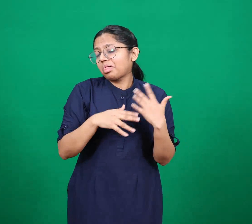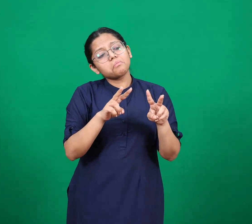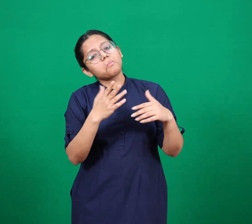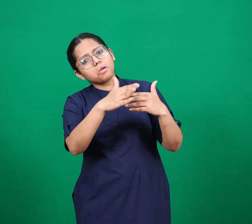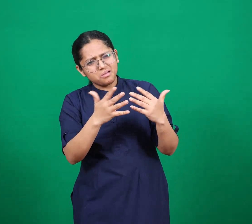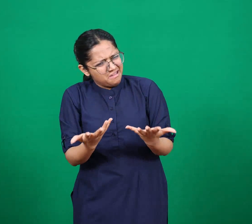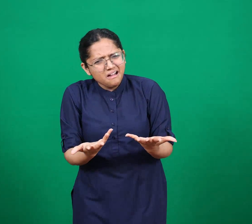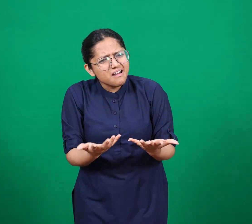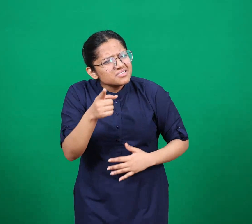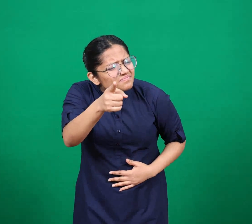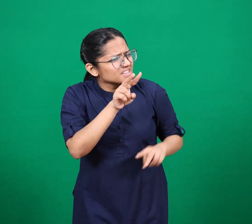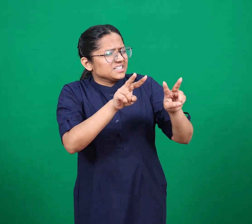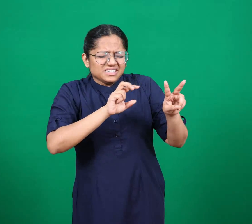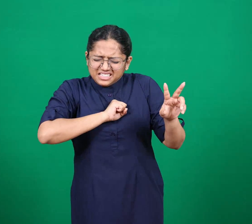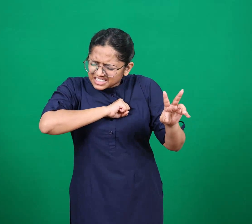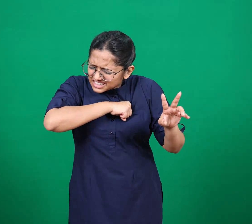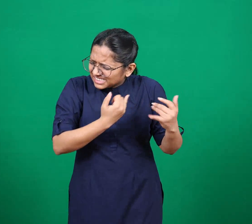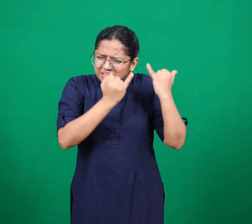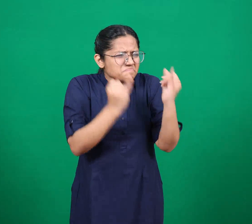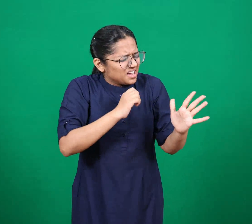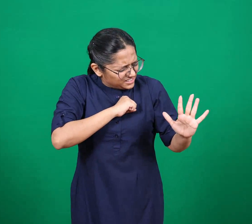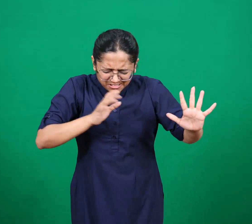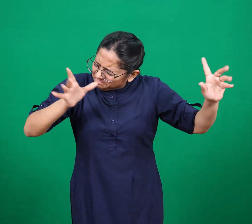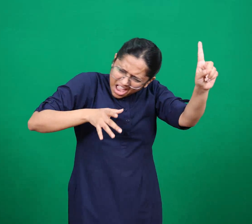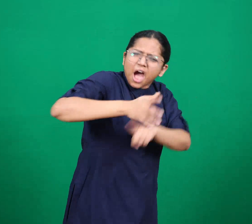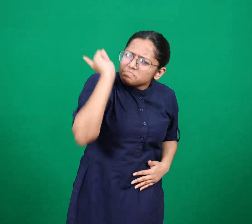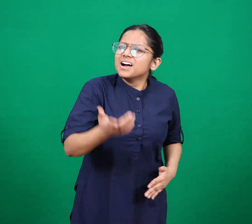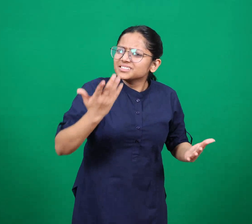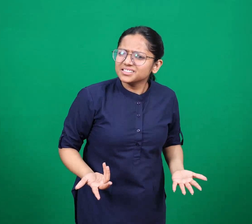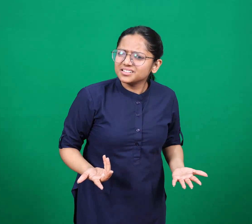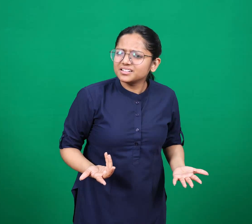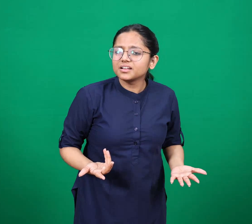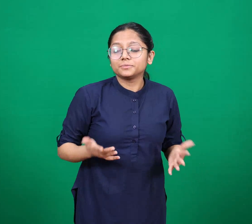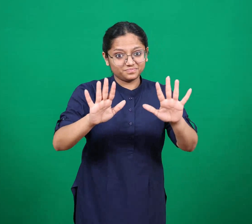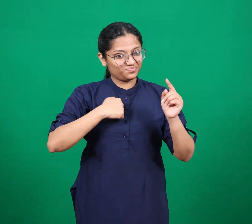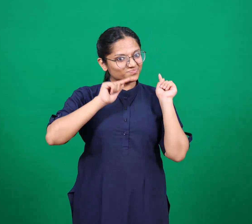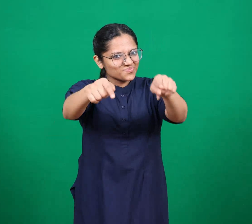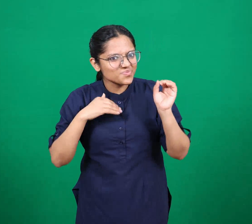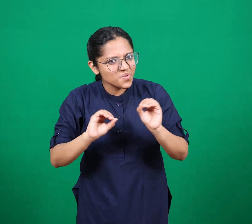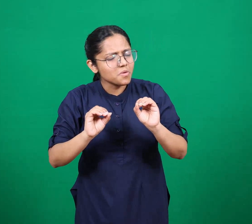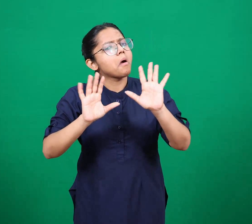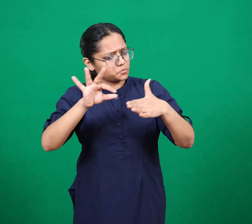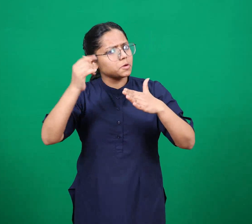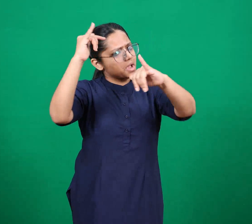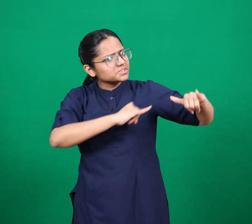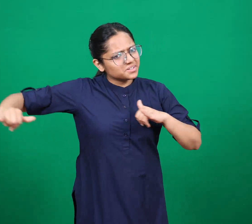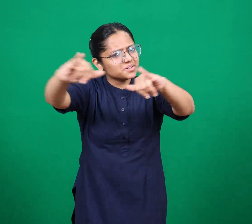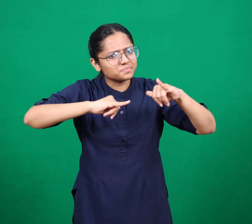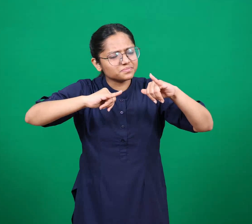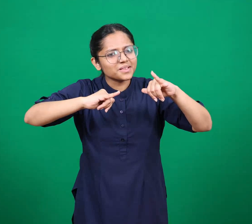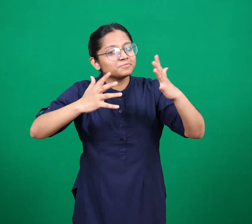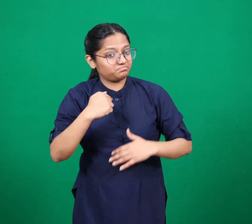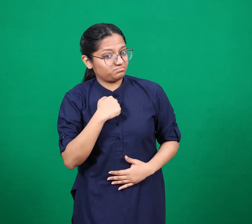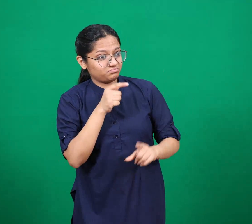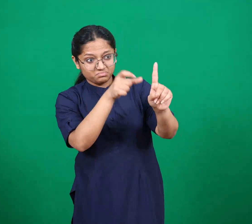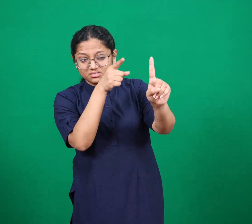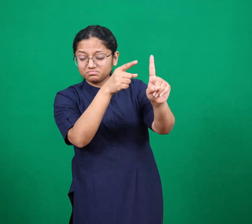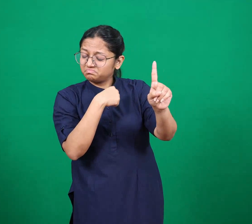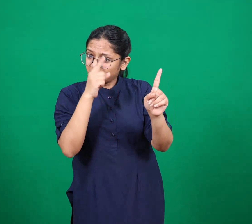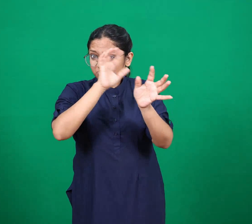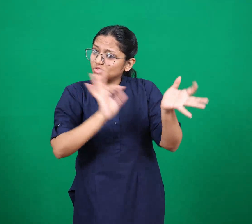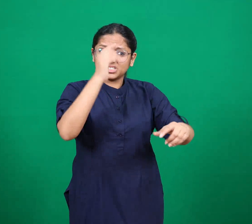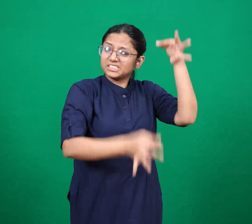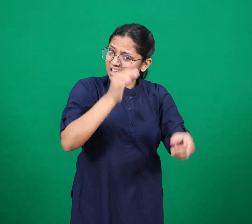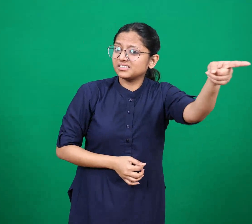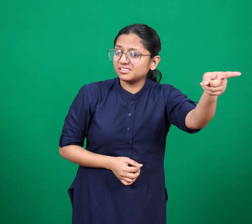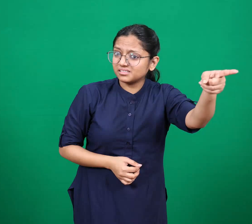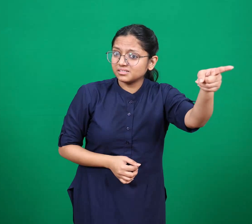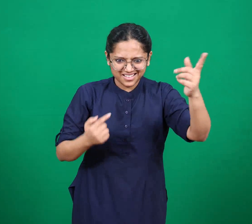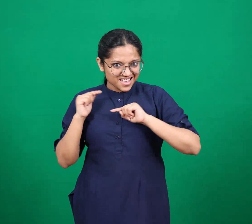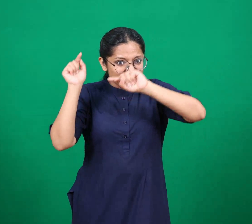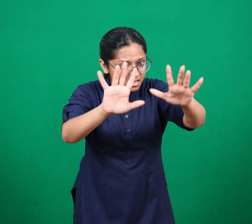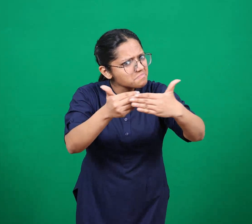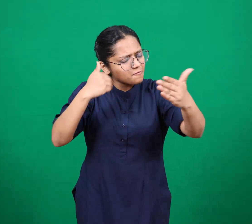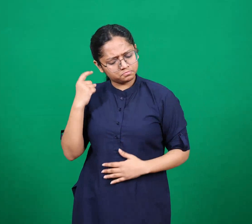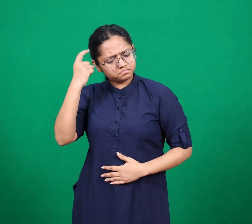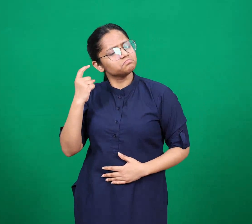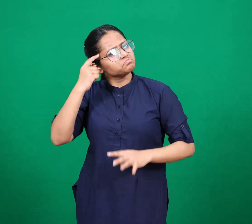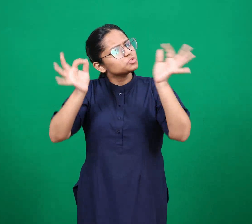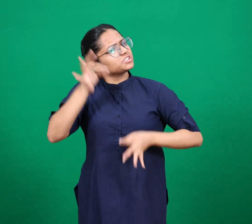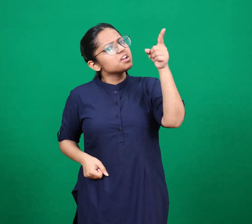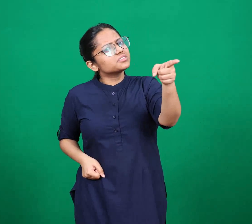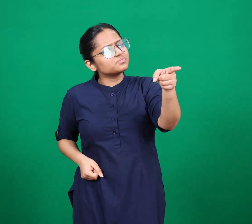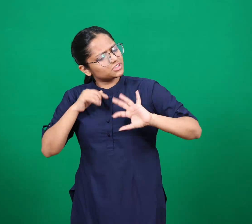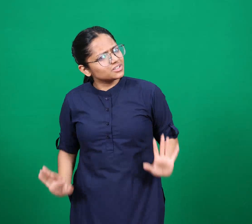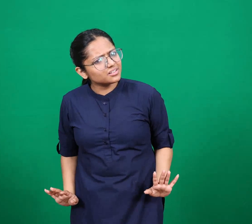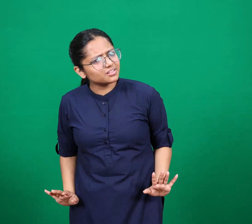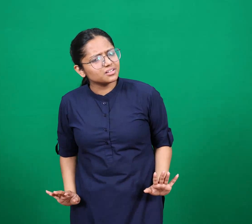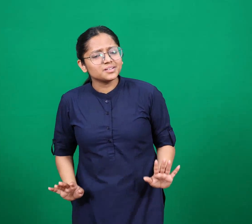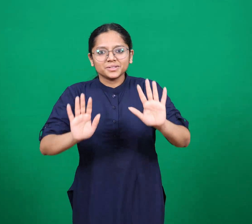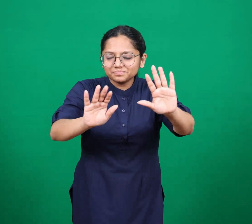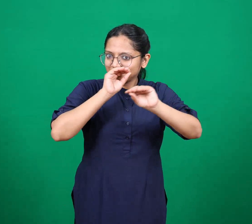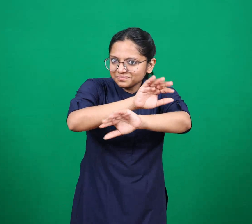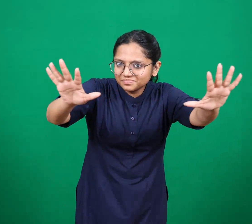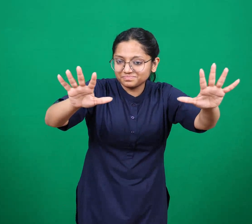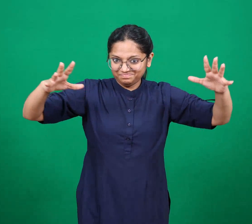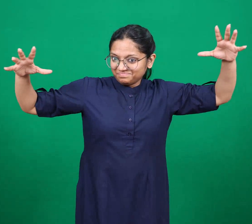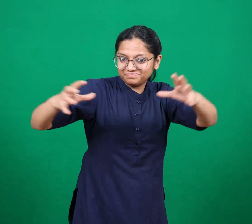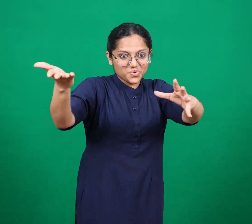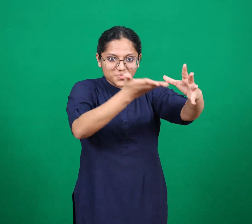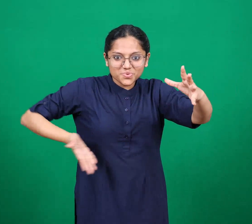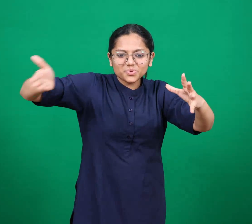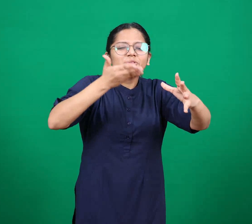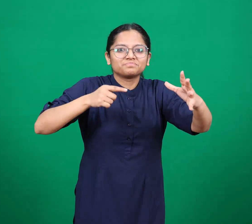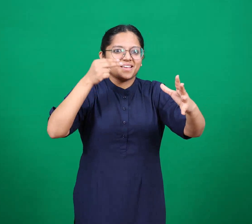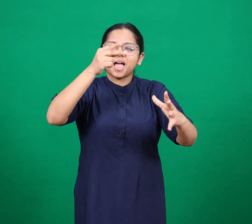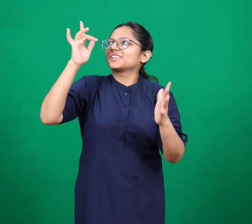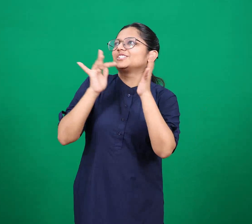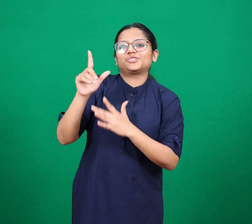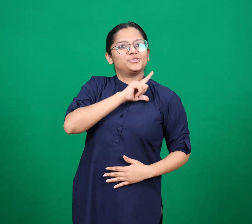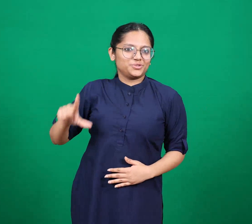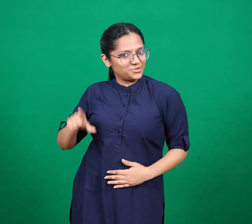Although I am absent from you in body, I am present with you in spirit, and I have already pronounced judgment on the one who did this, just as if I were present.